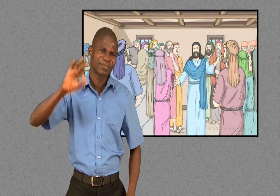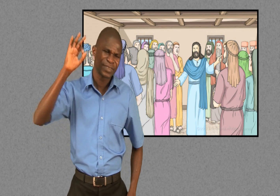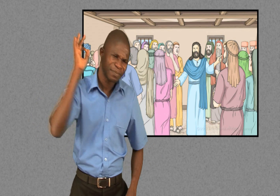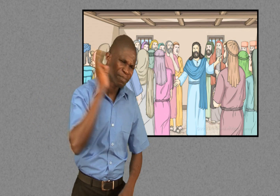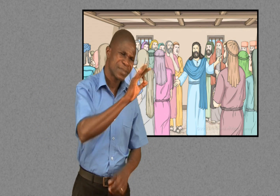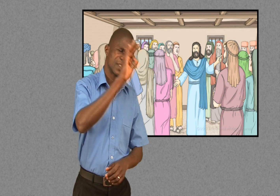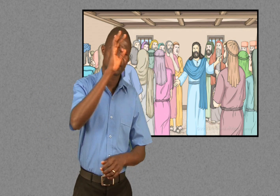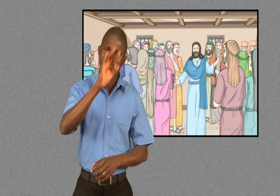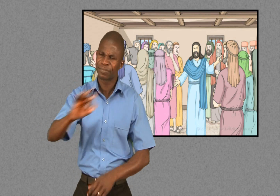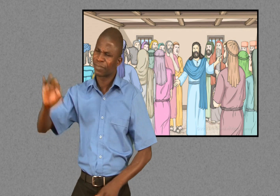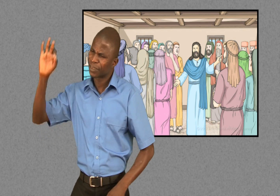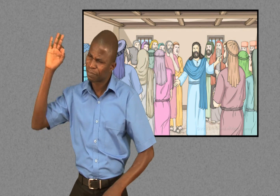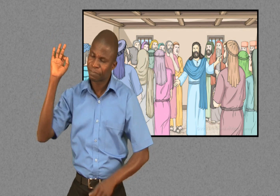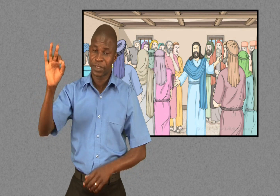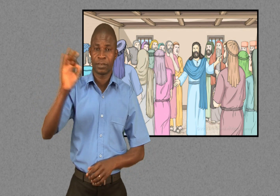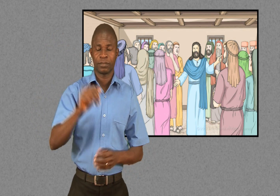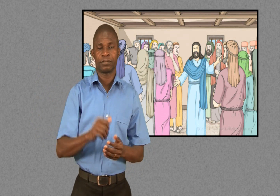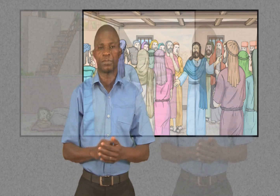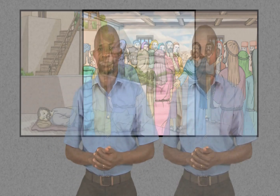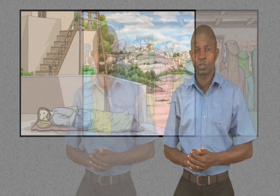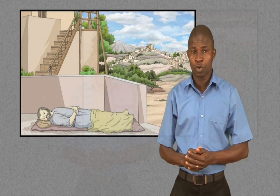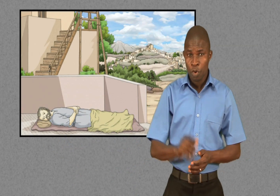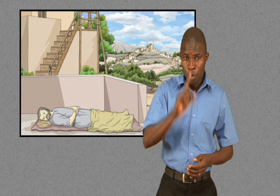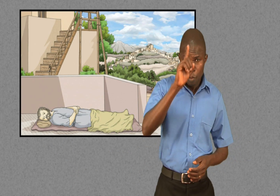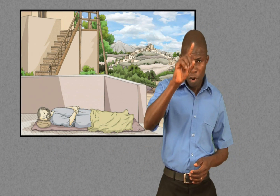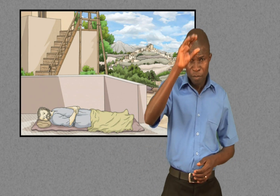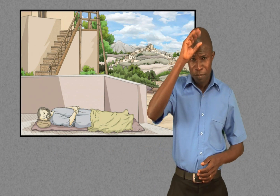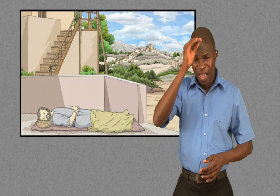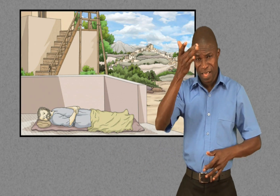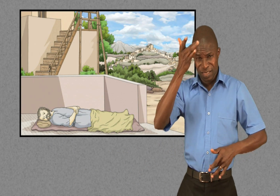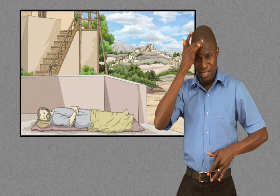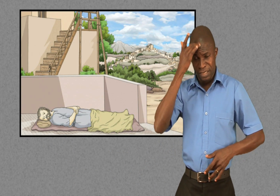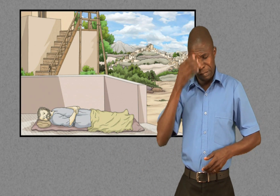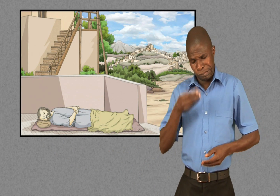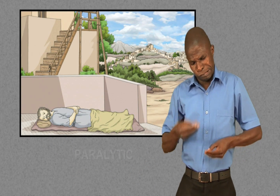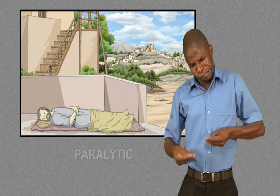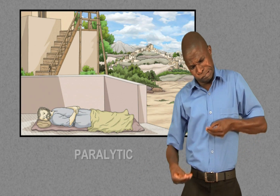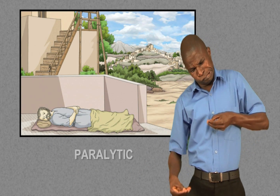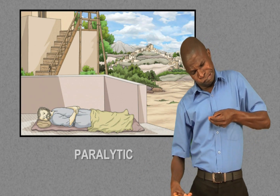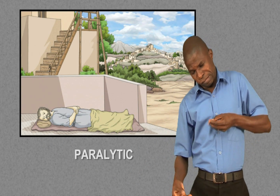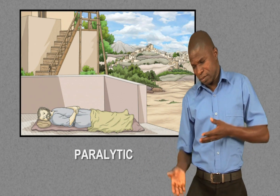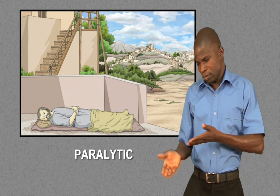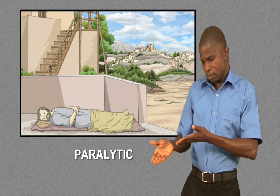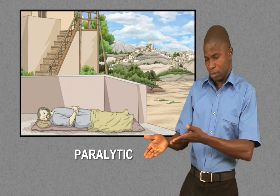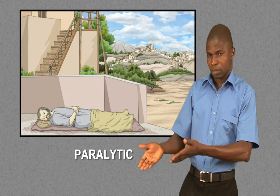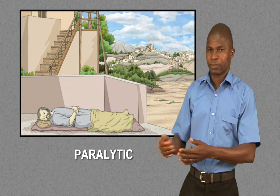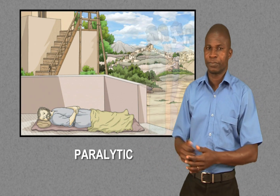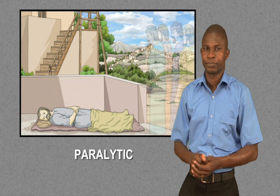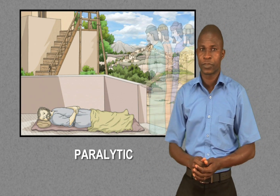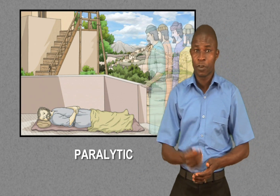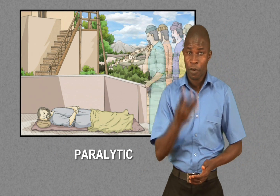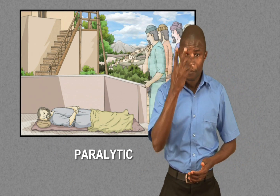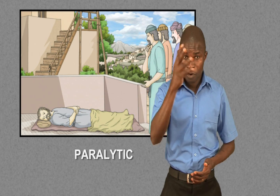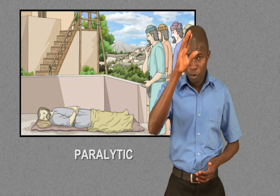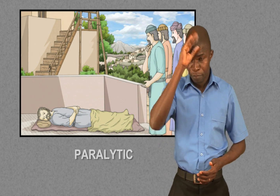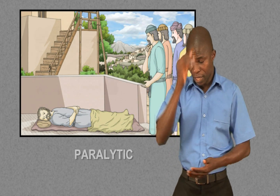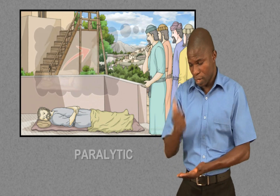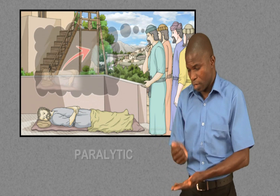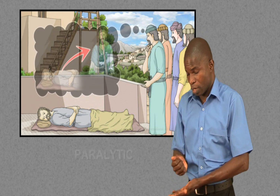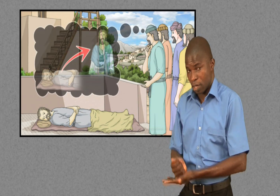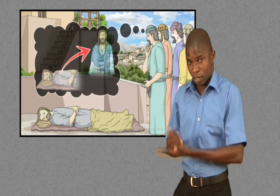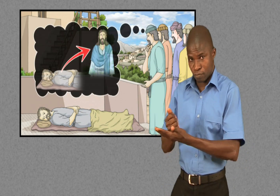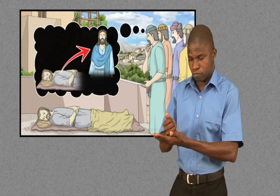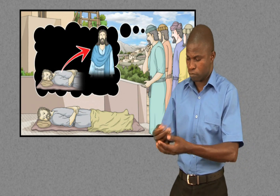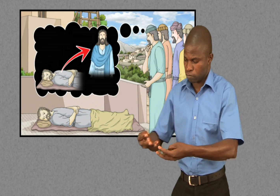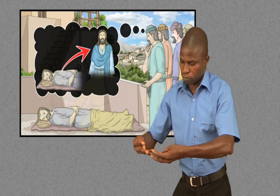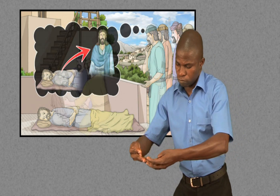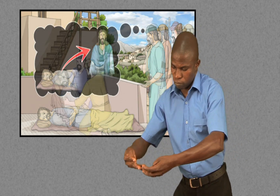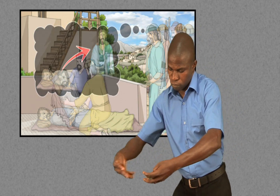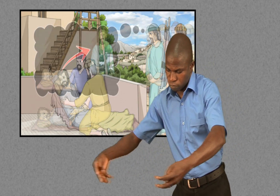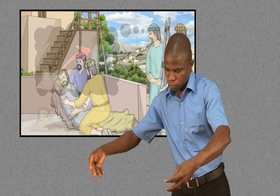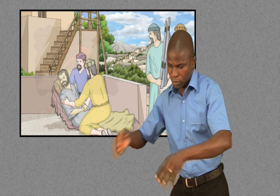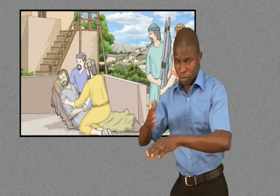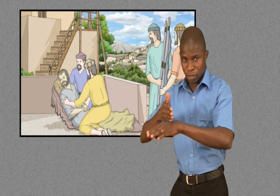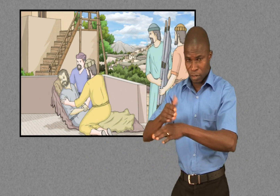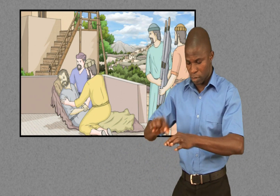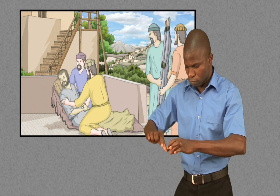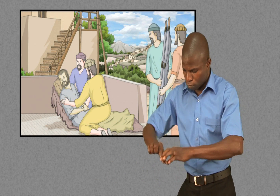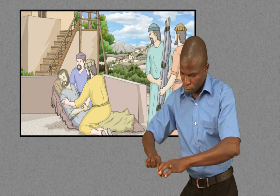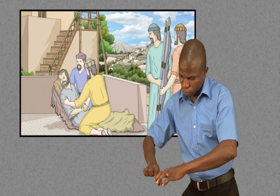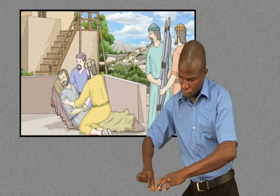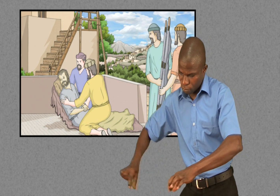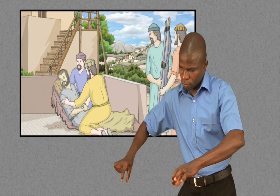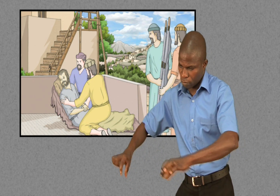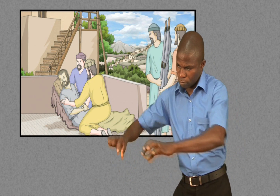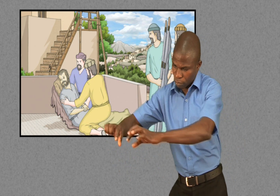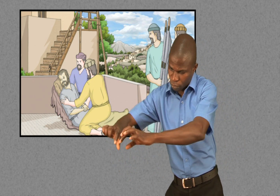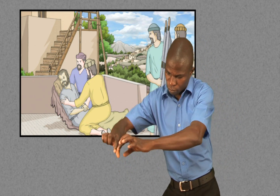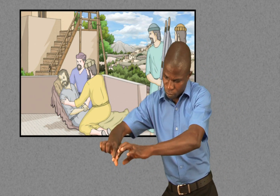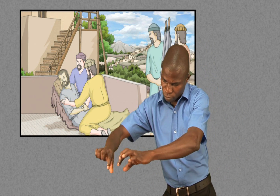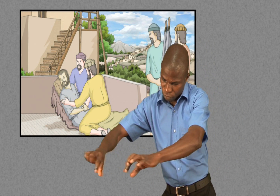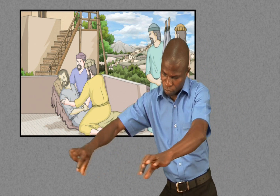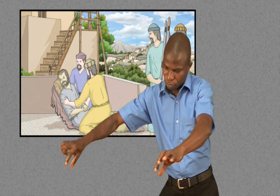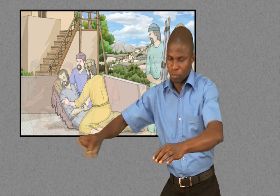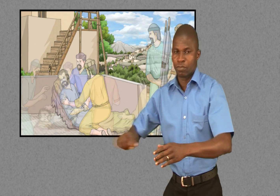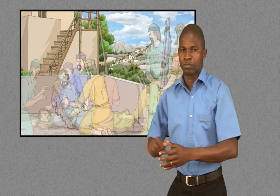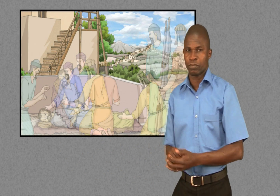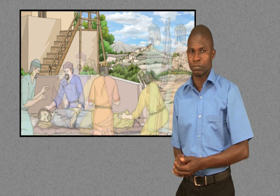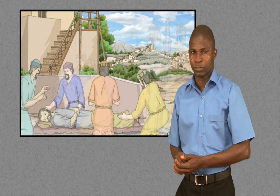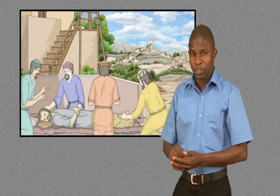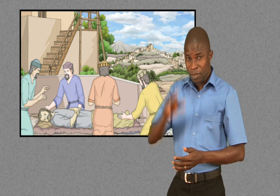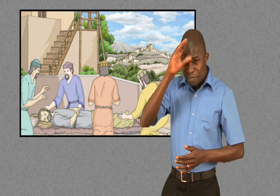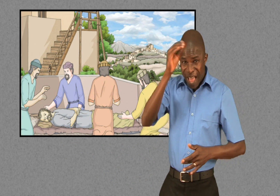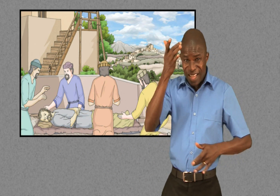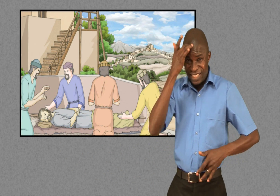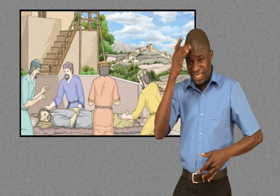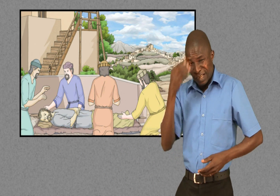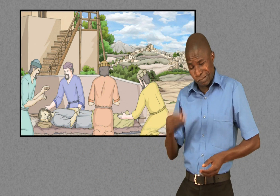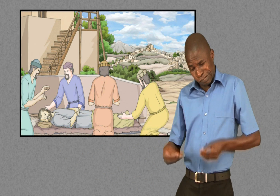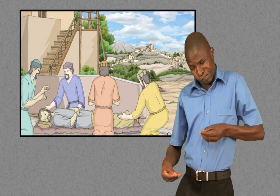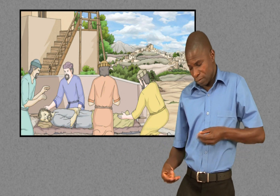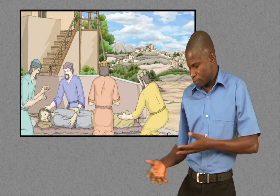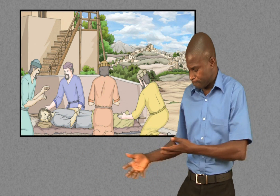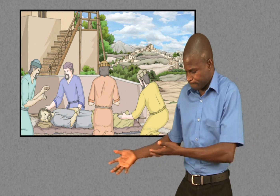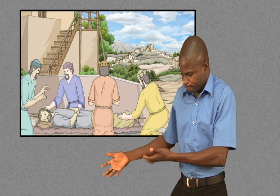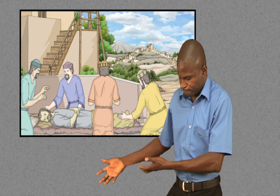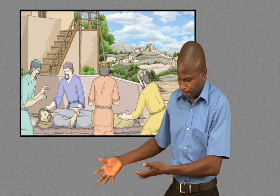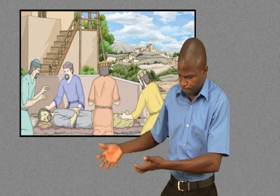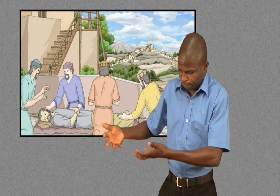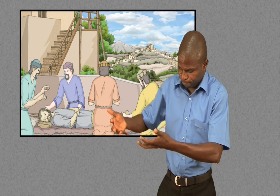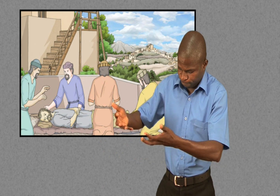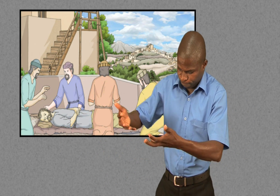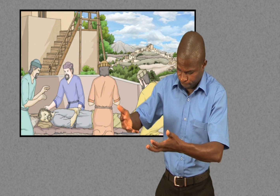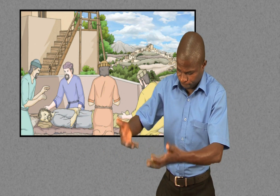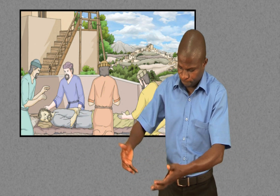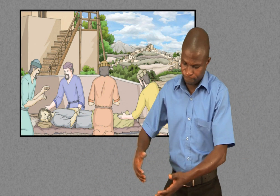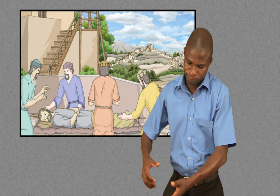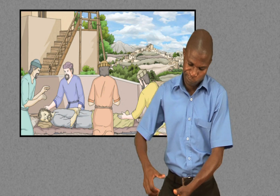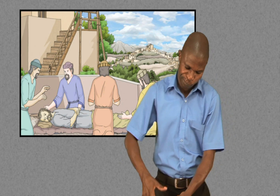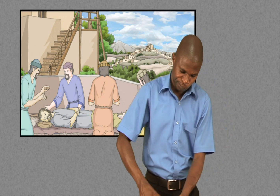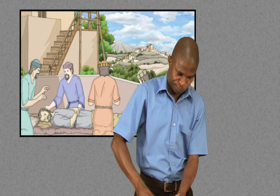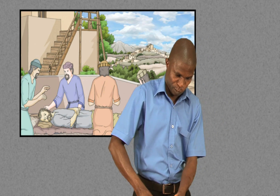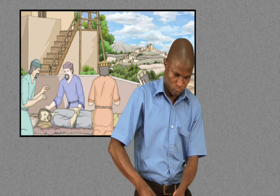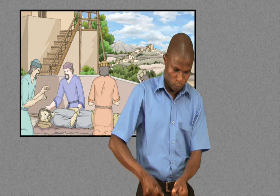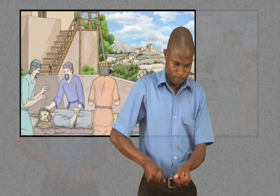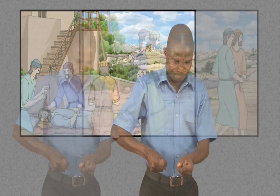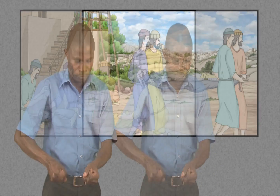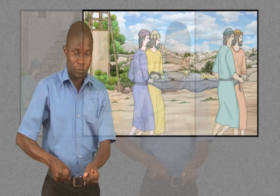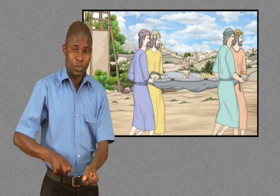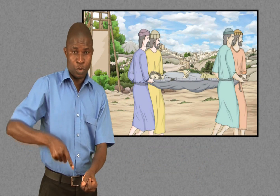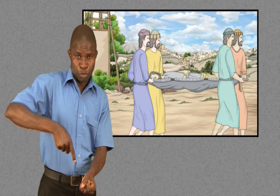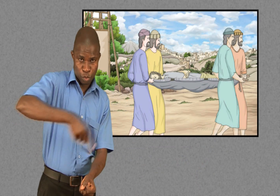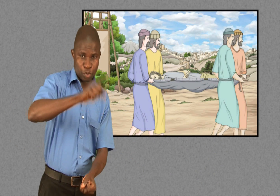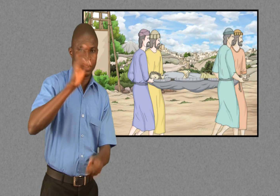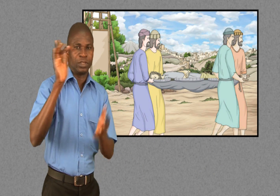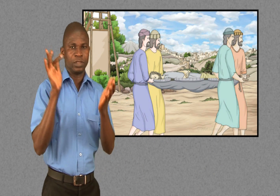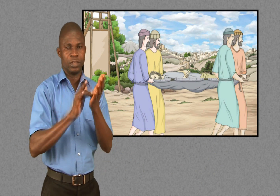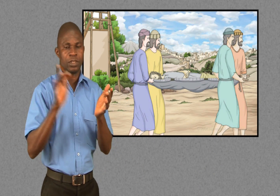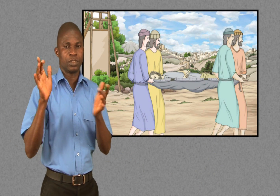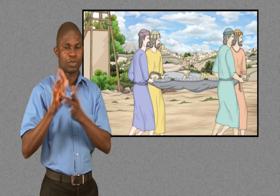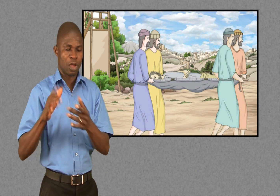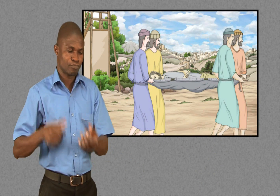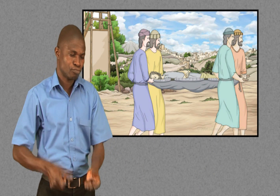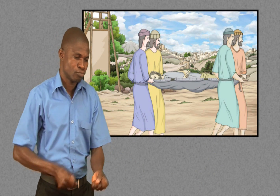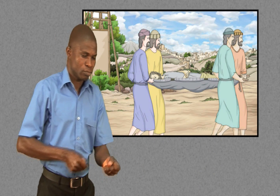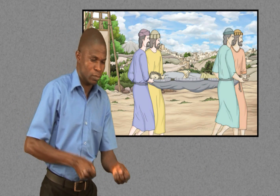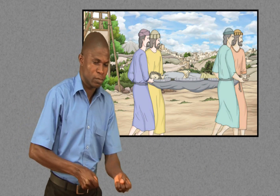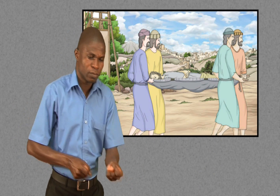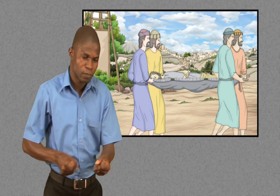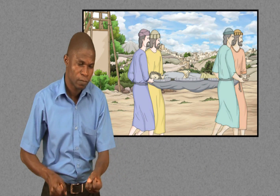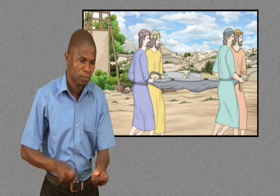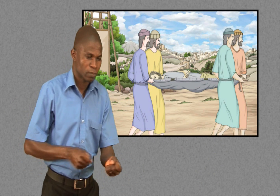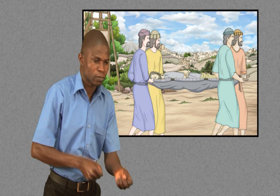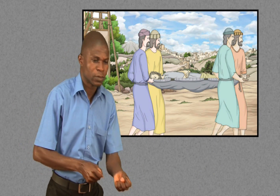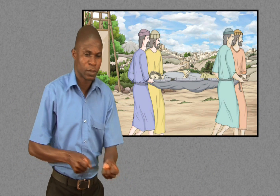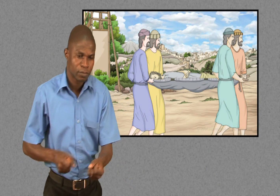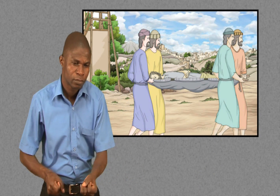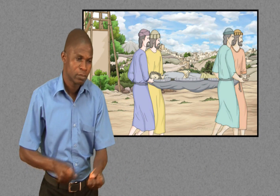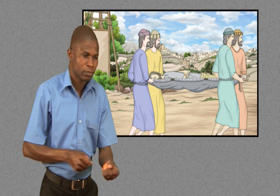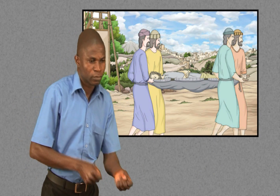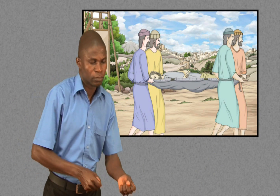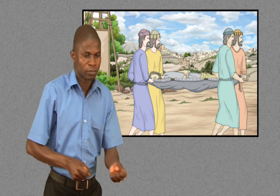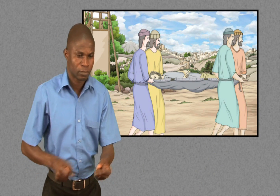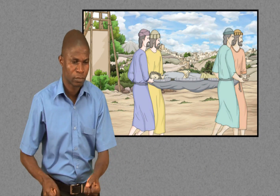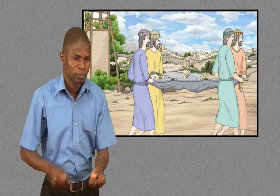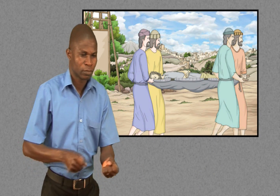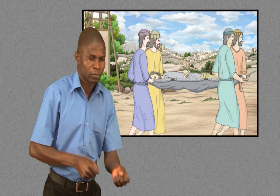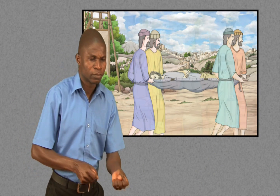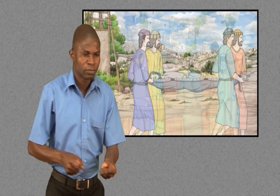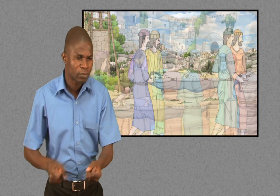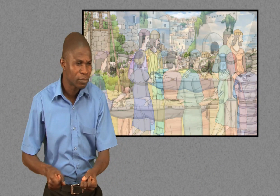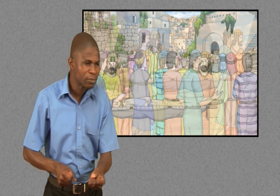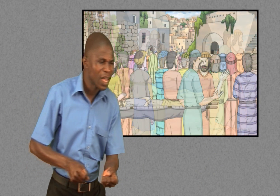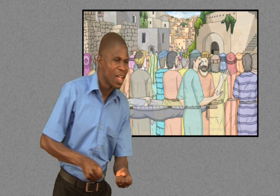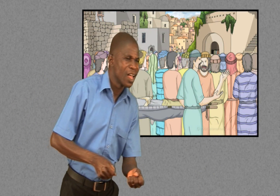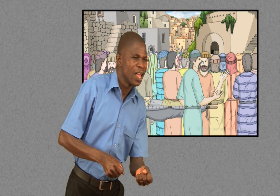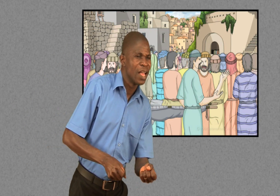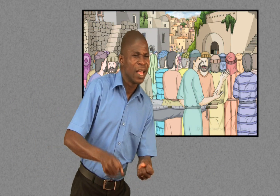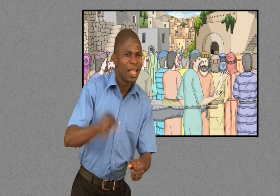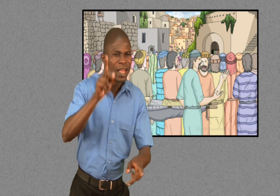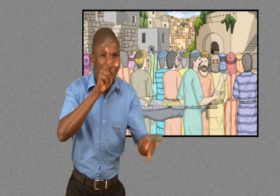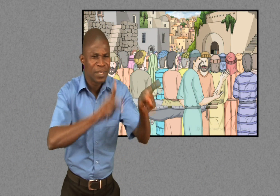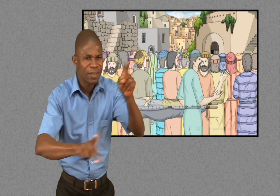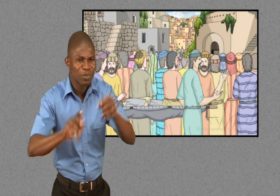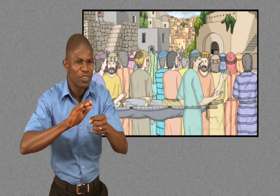Then a paralytic was brought to Him, carried by four men.